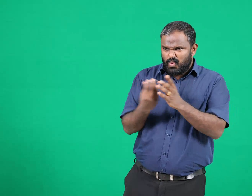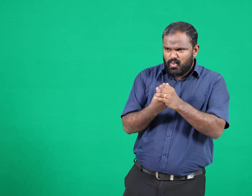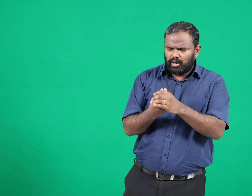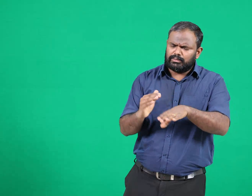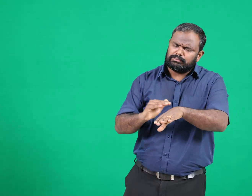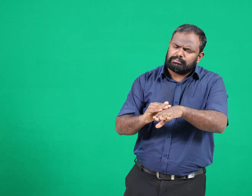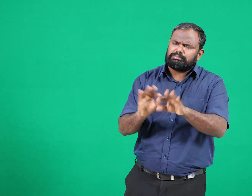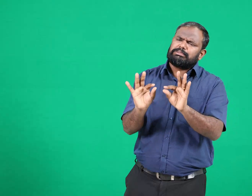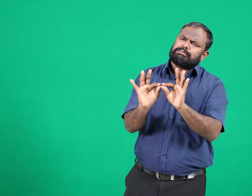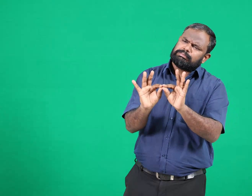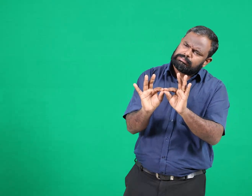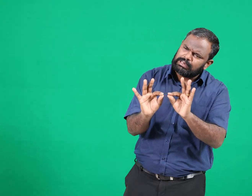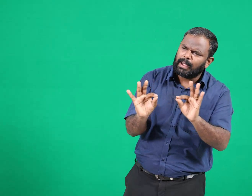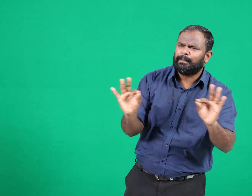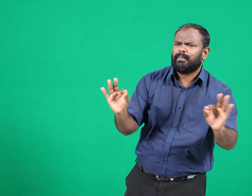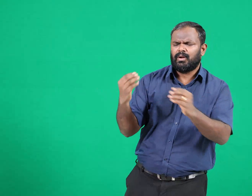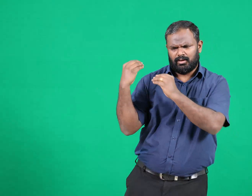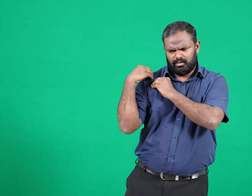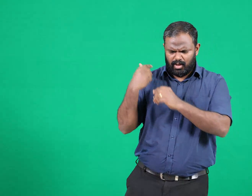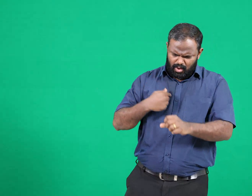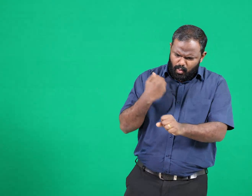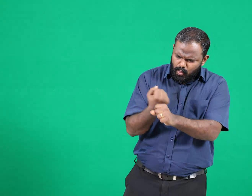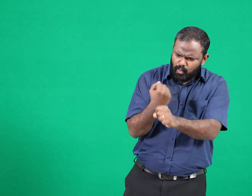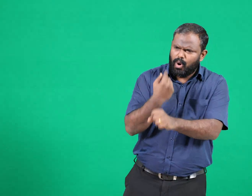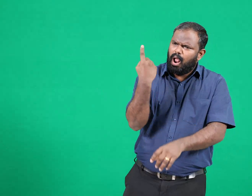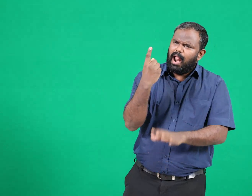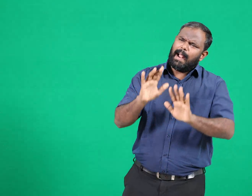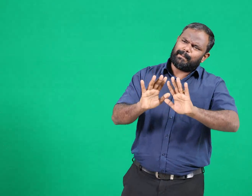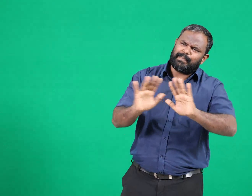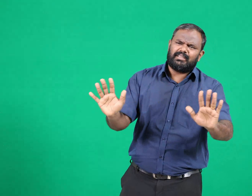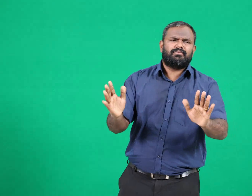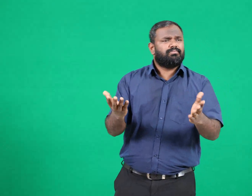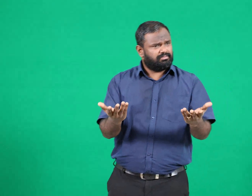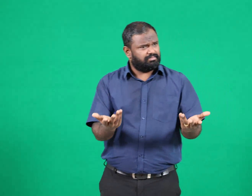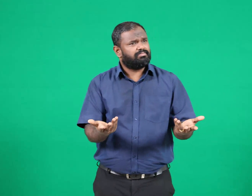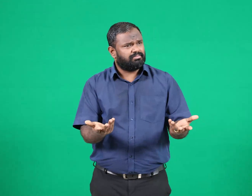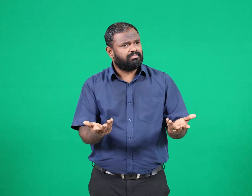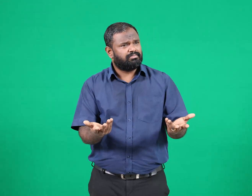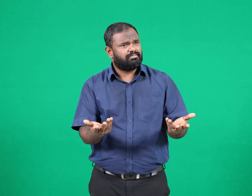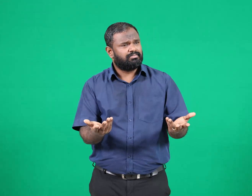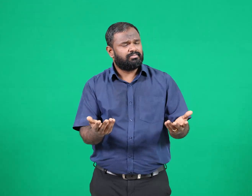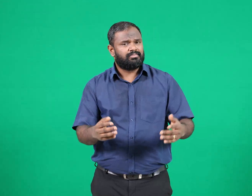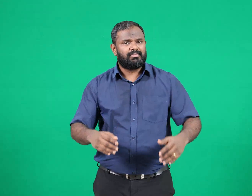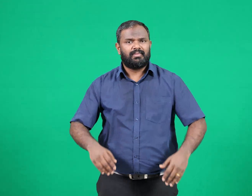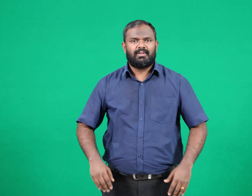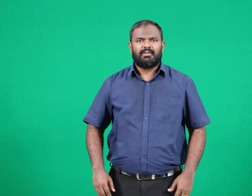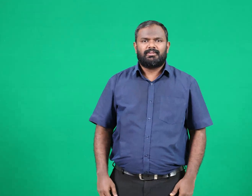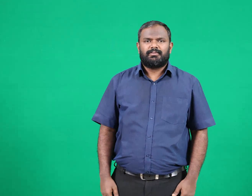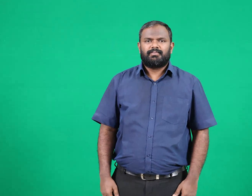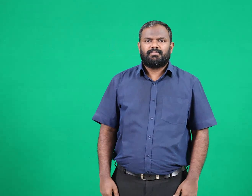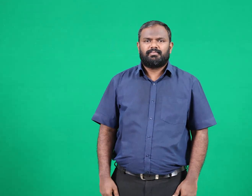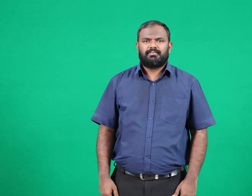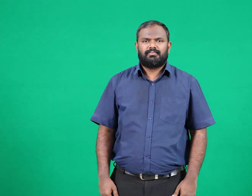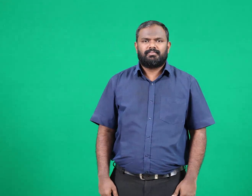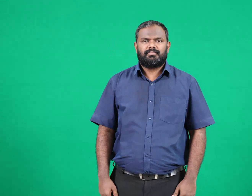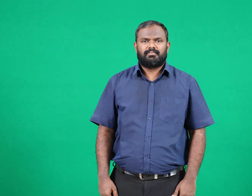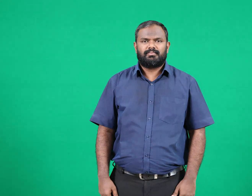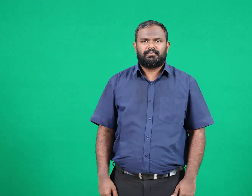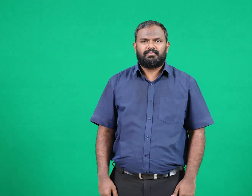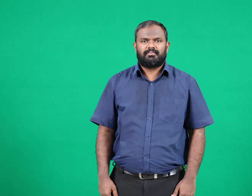we have only done our duty.'"